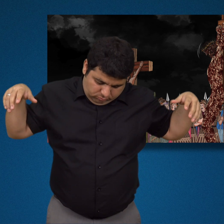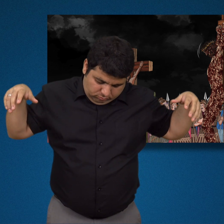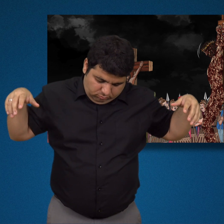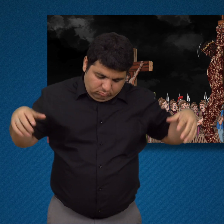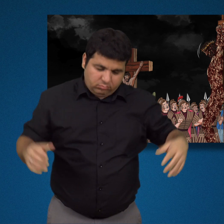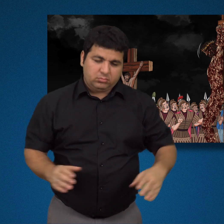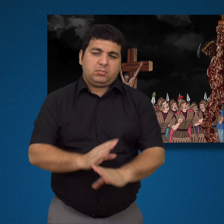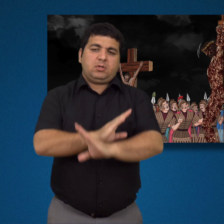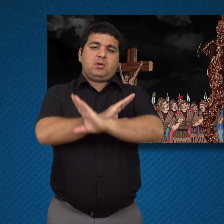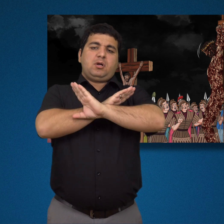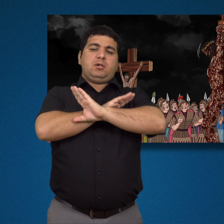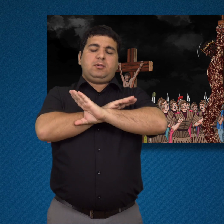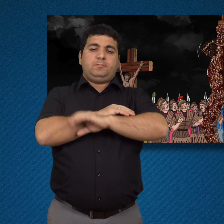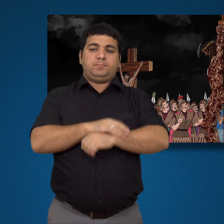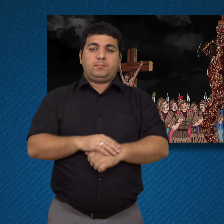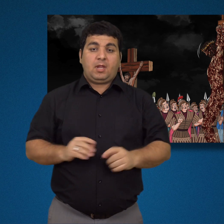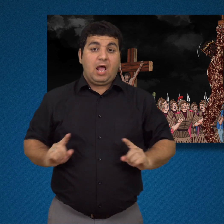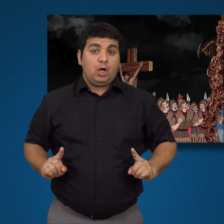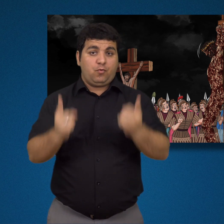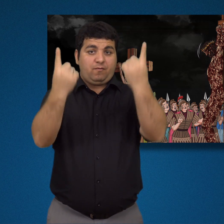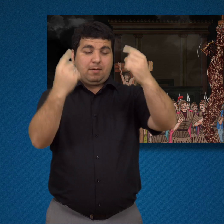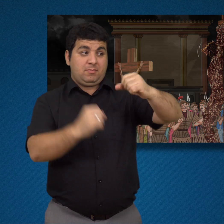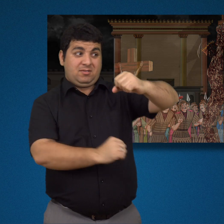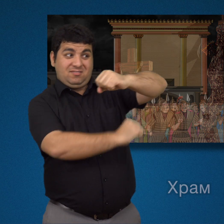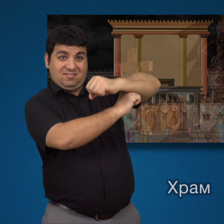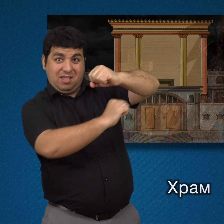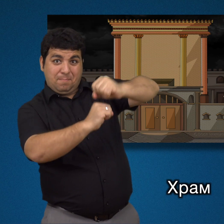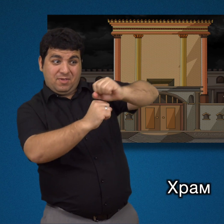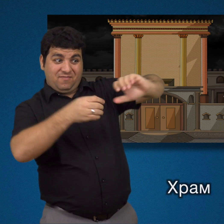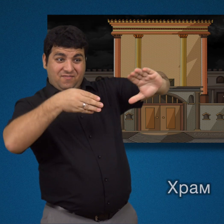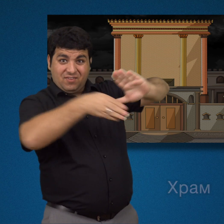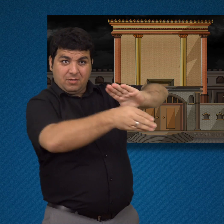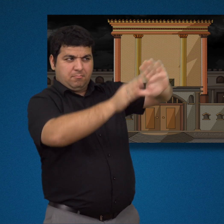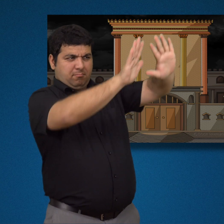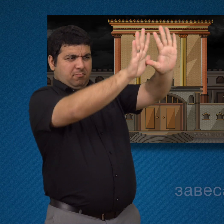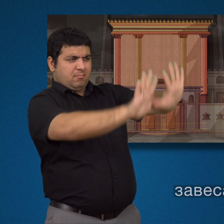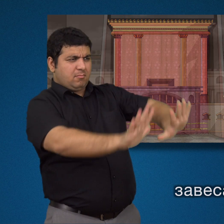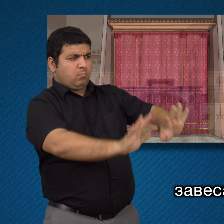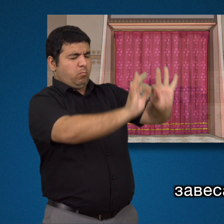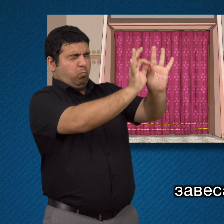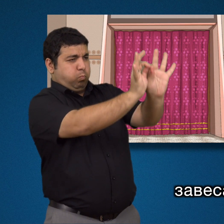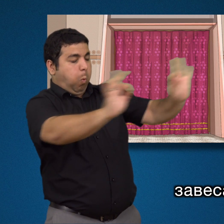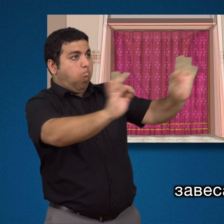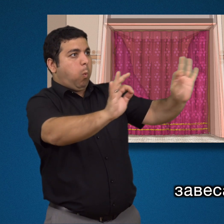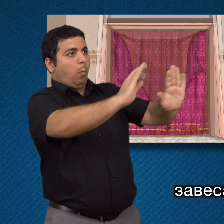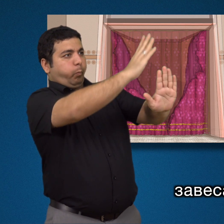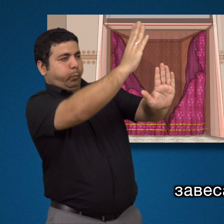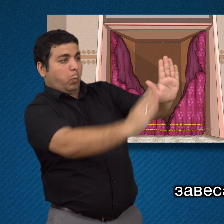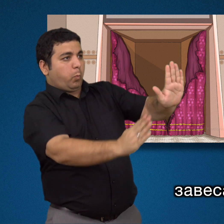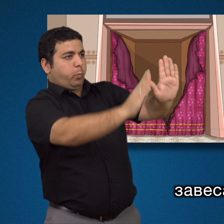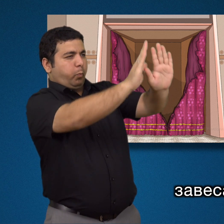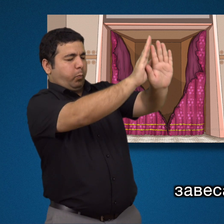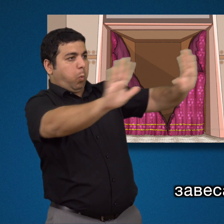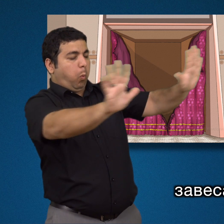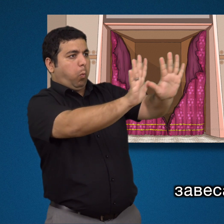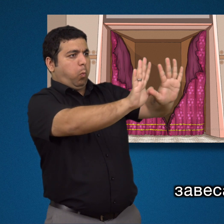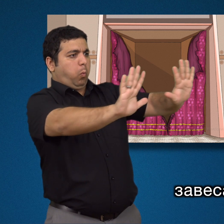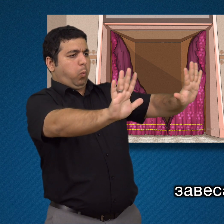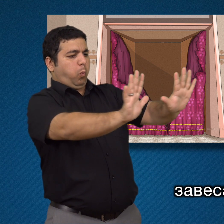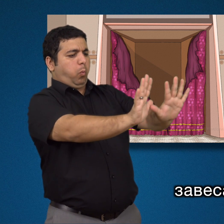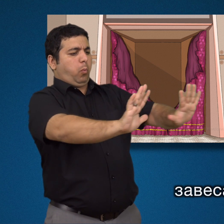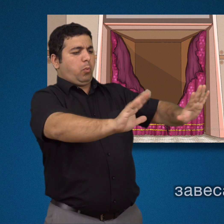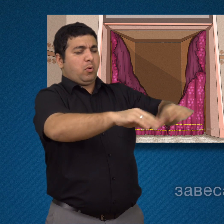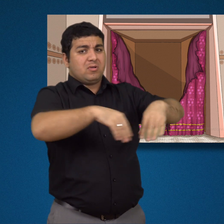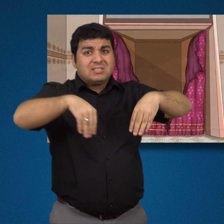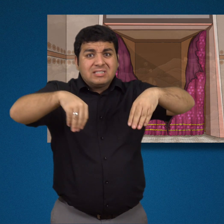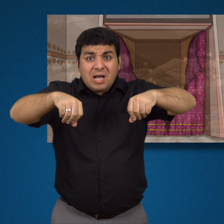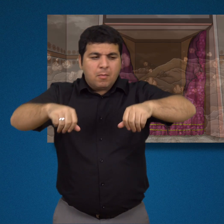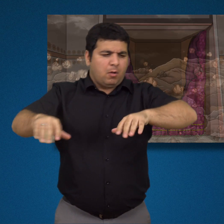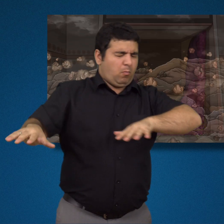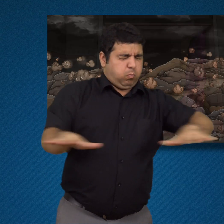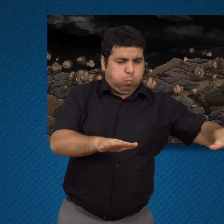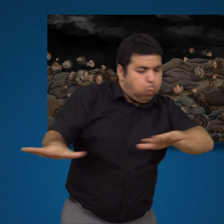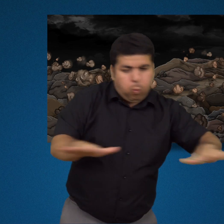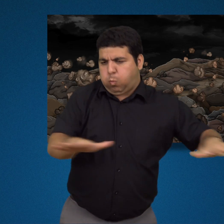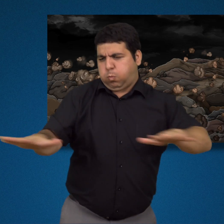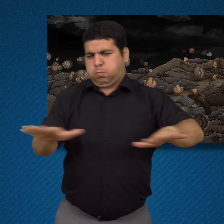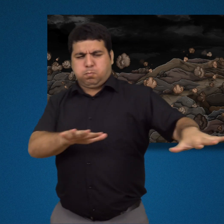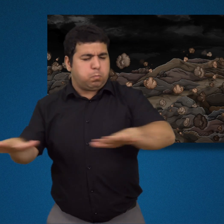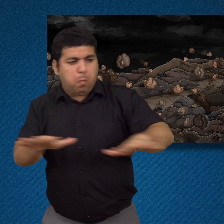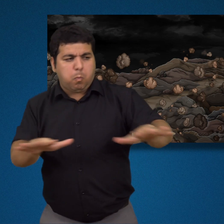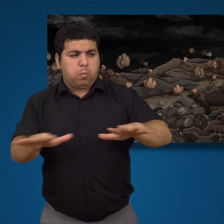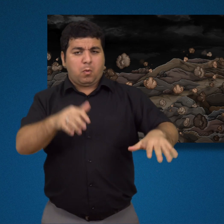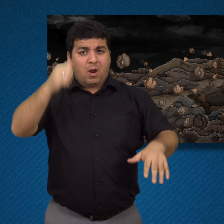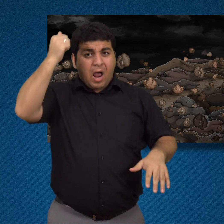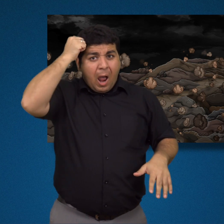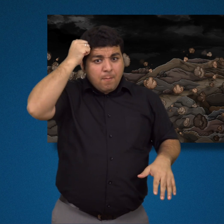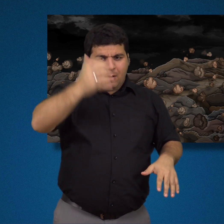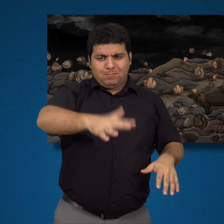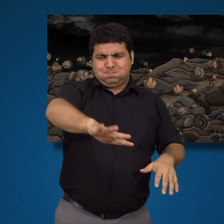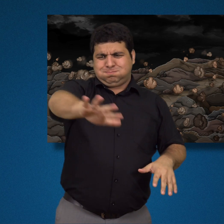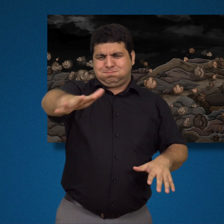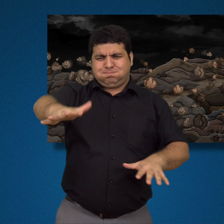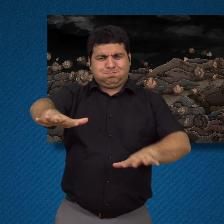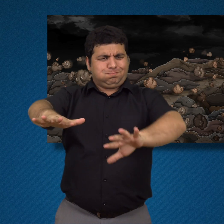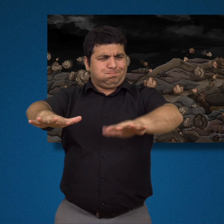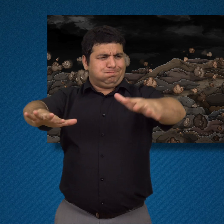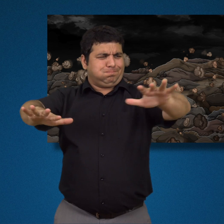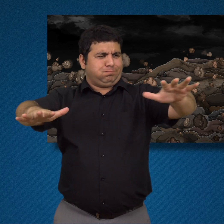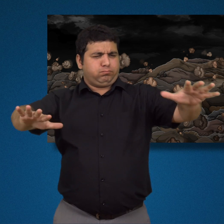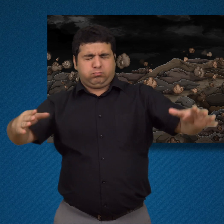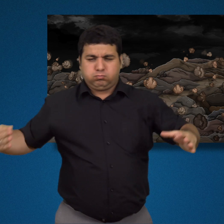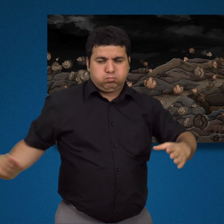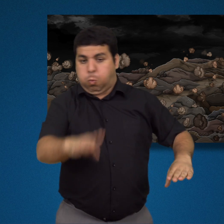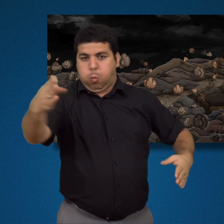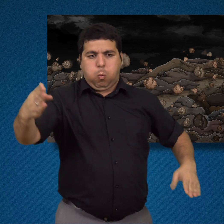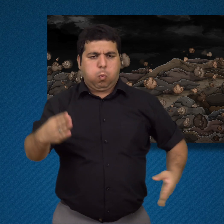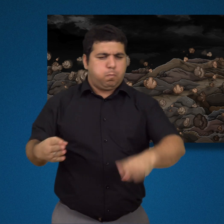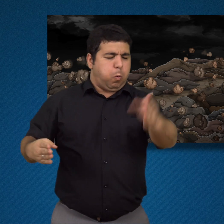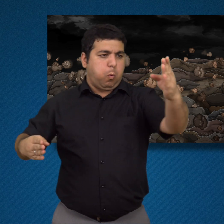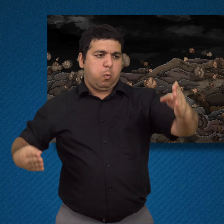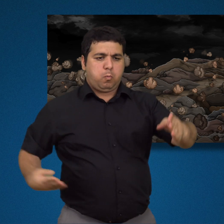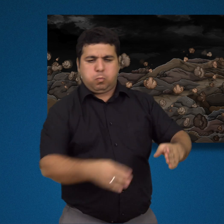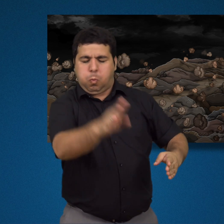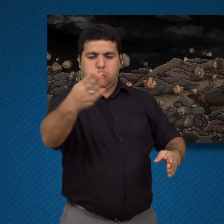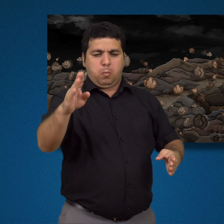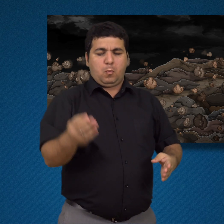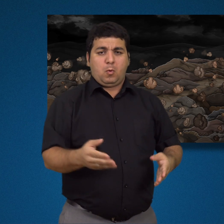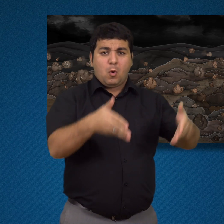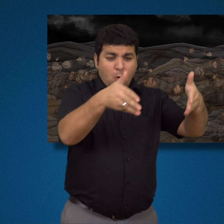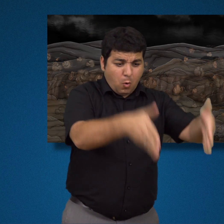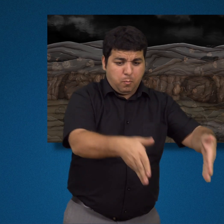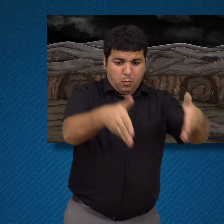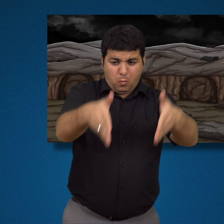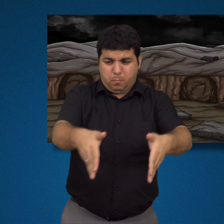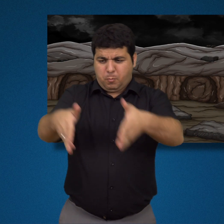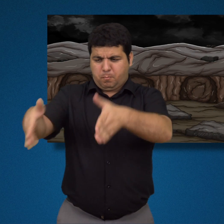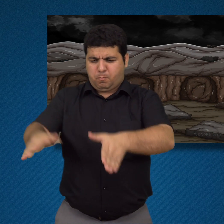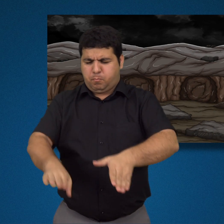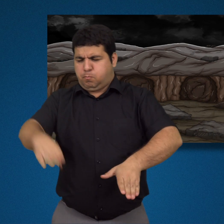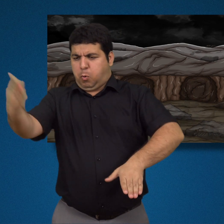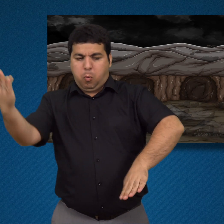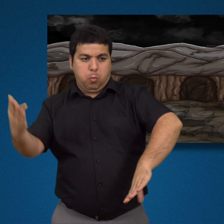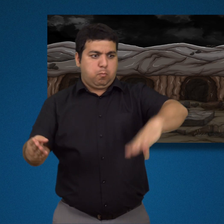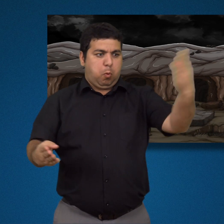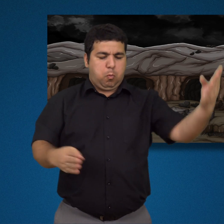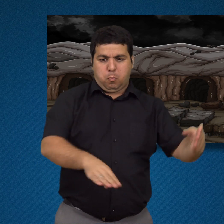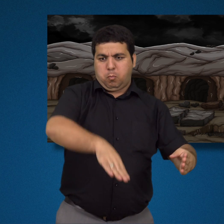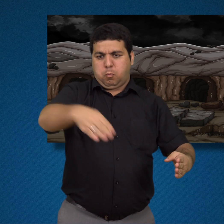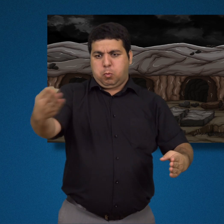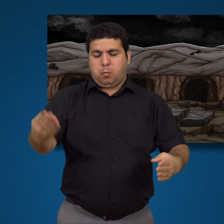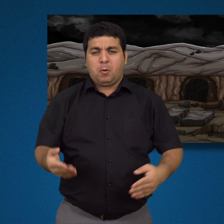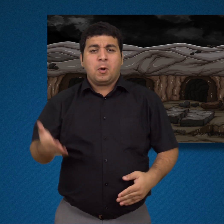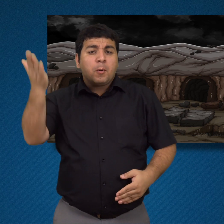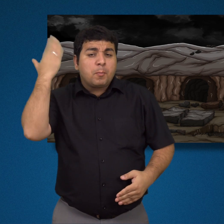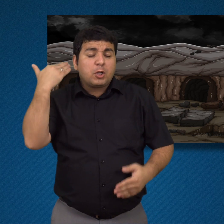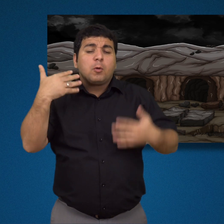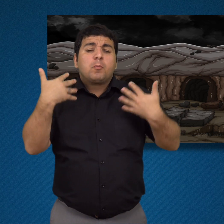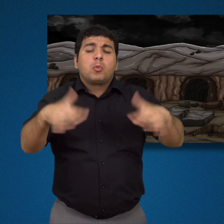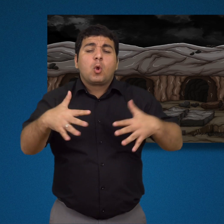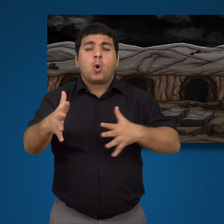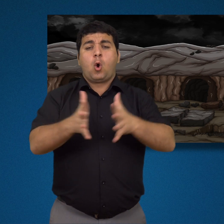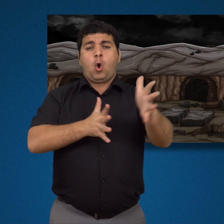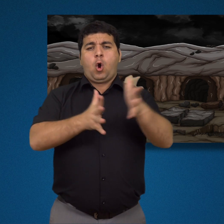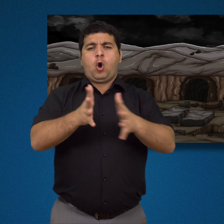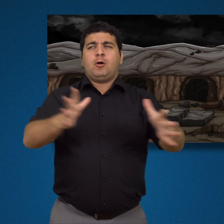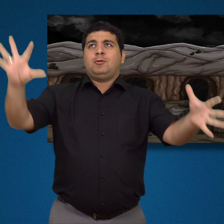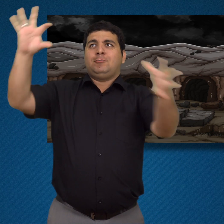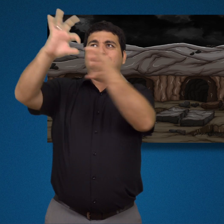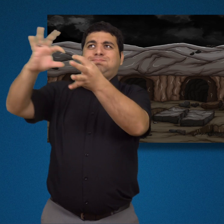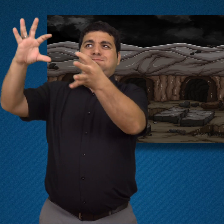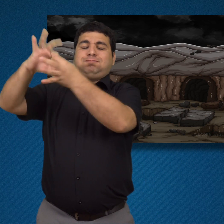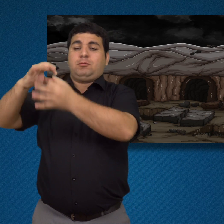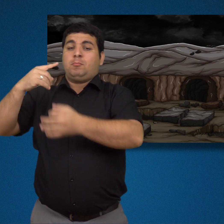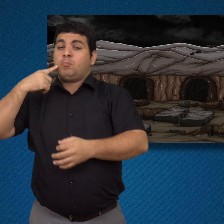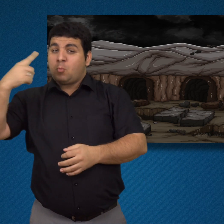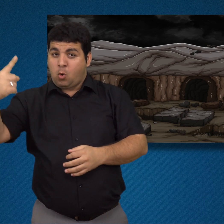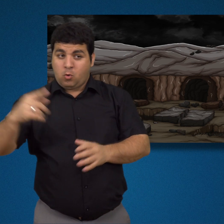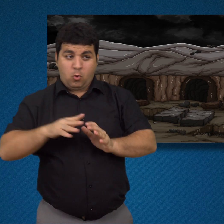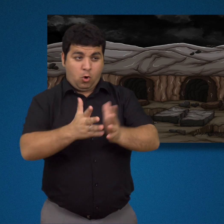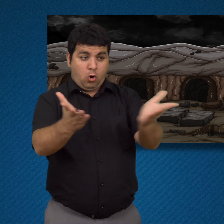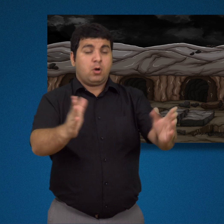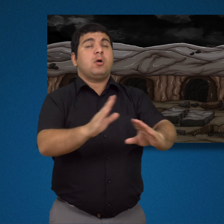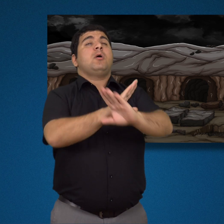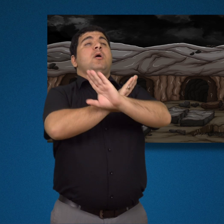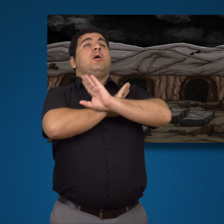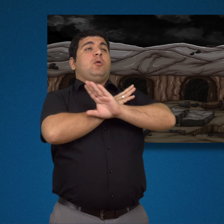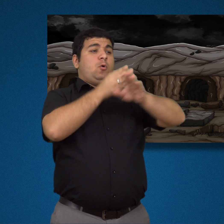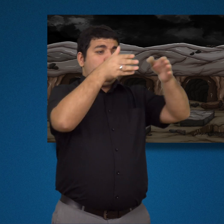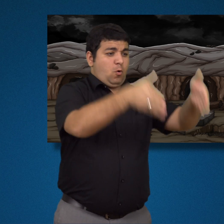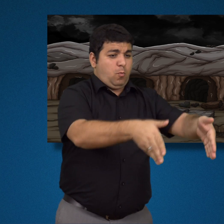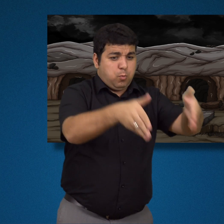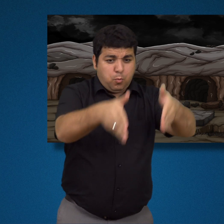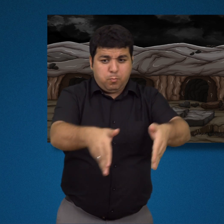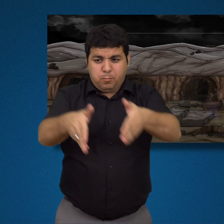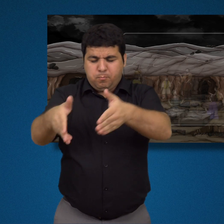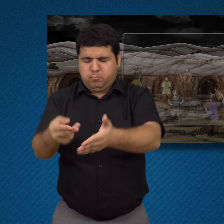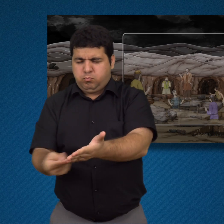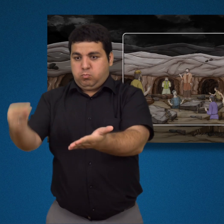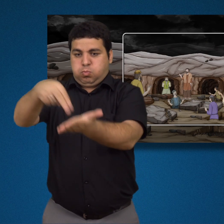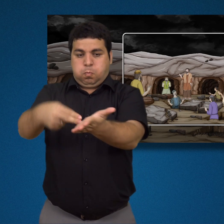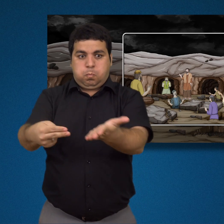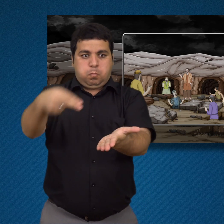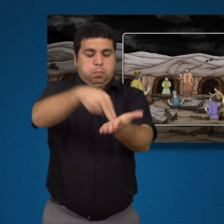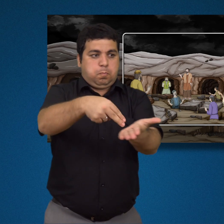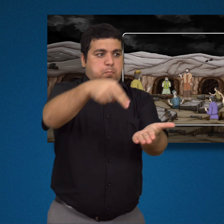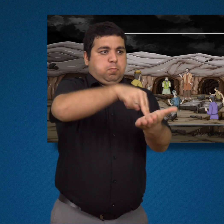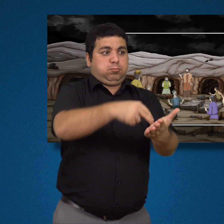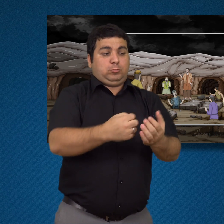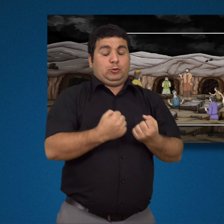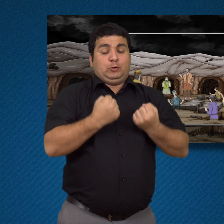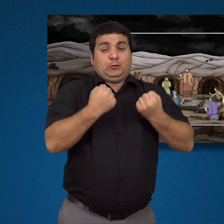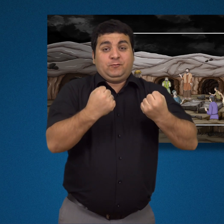At that moment the veil of the temple was torn in two from top to bottom. The earth quaked and the rocks were split. The tombs broke open, and the bodies of many saints who had fallen asleep were raised.